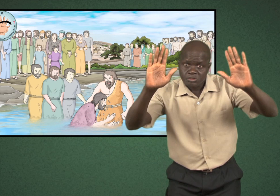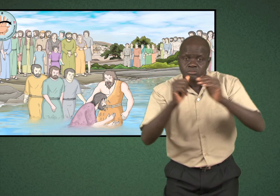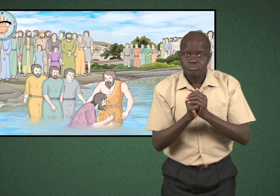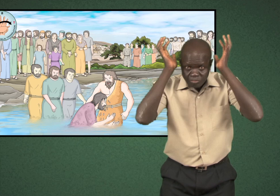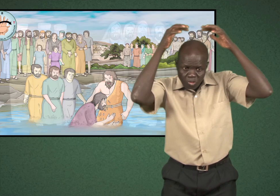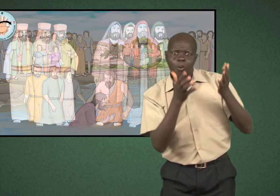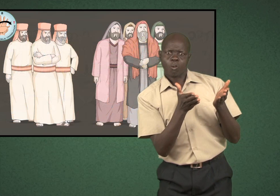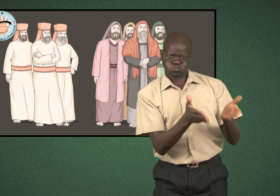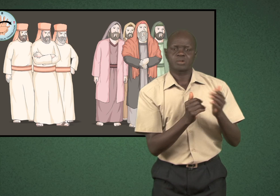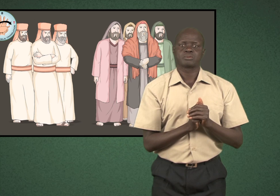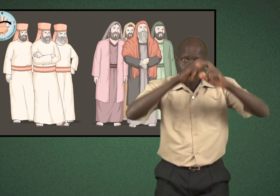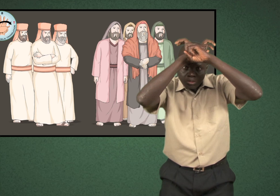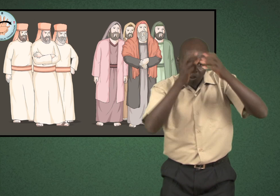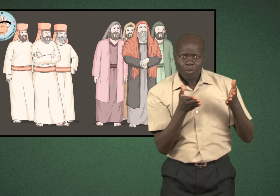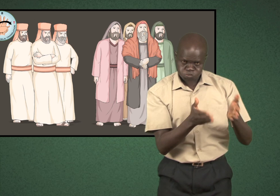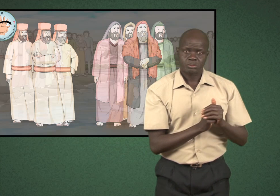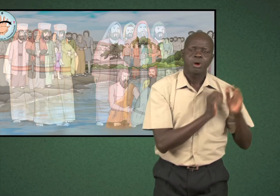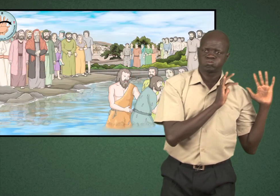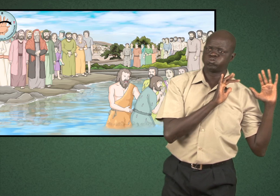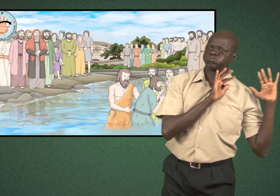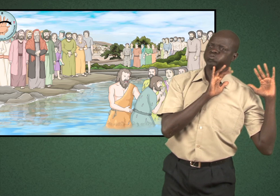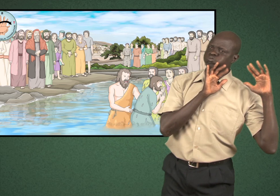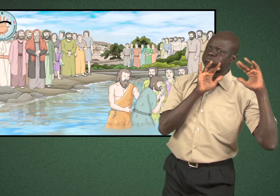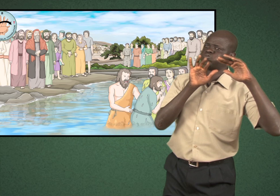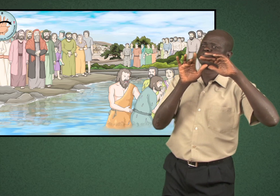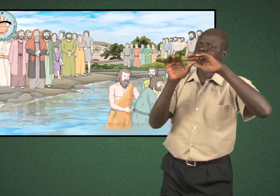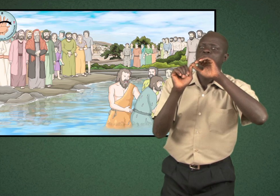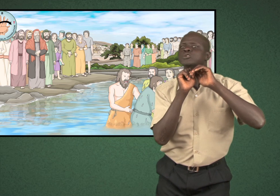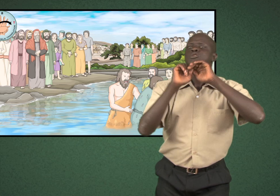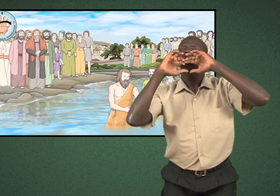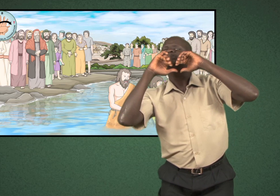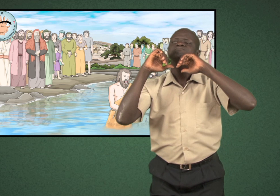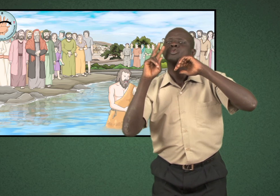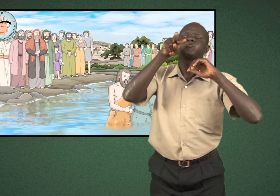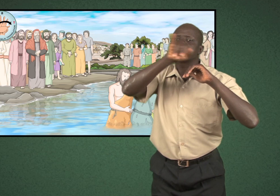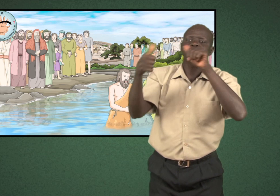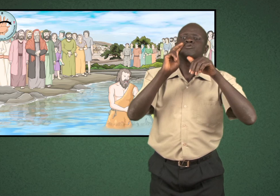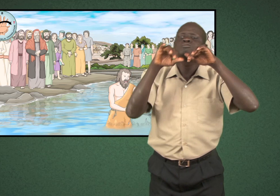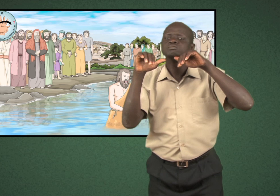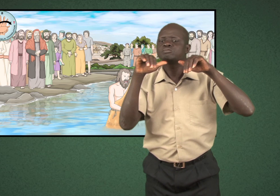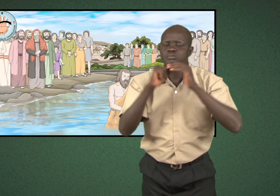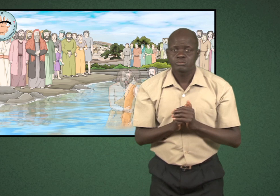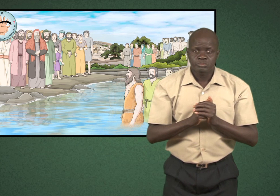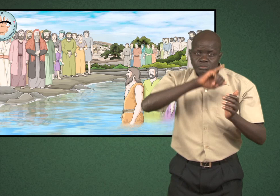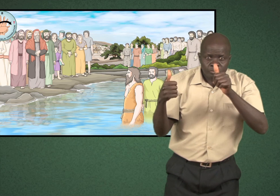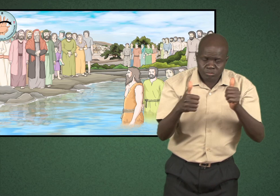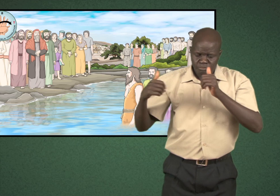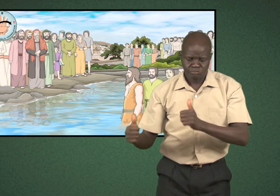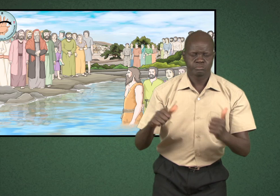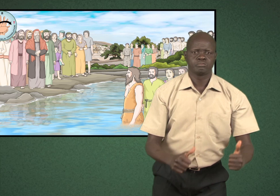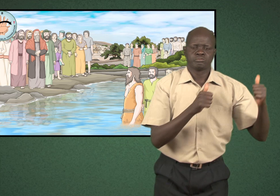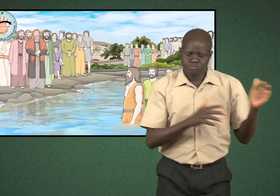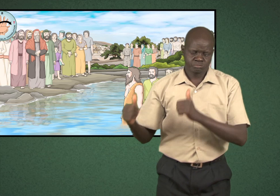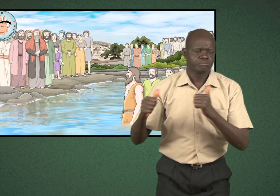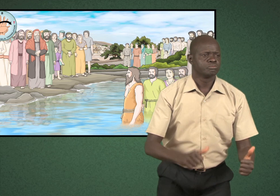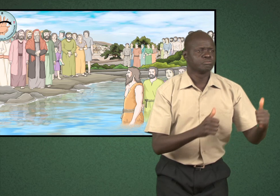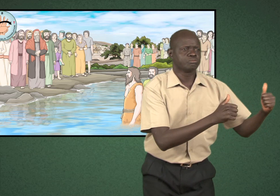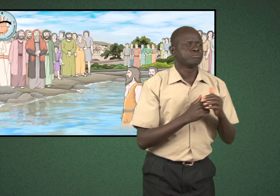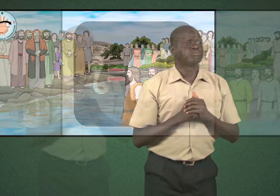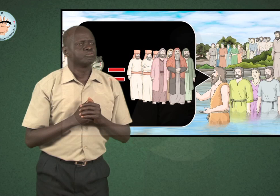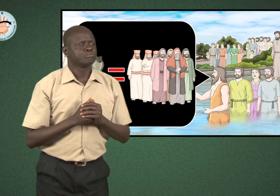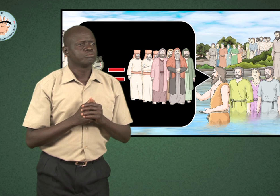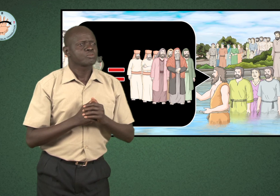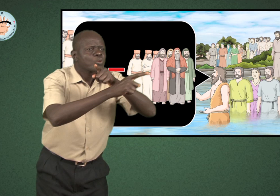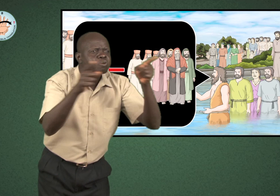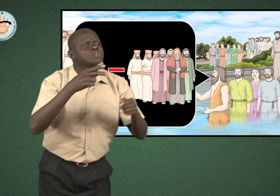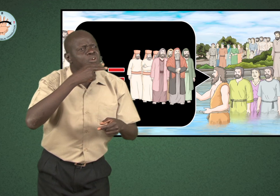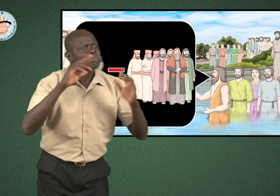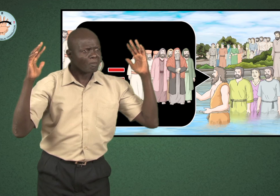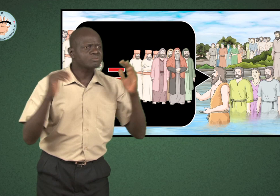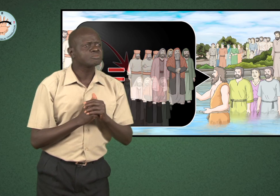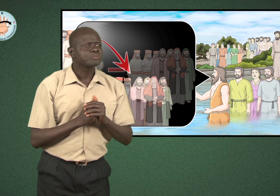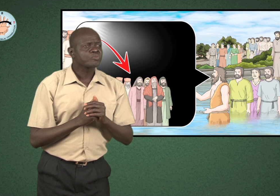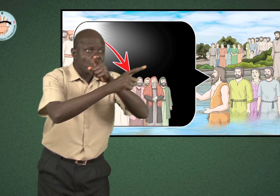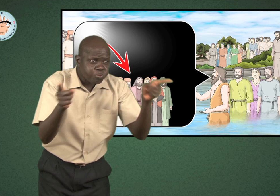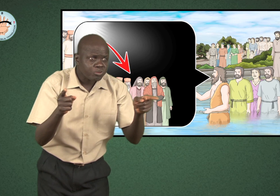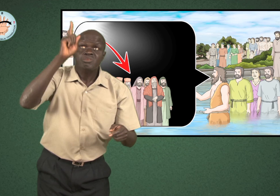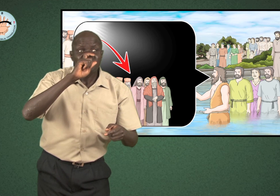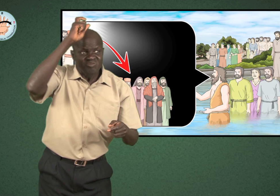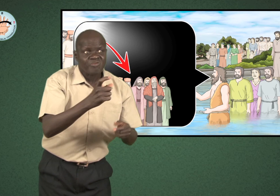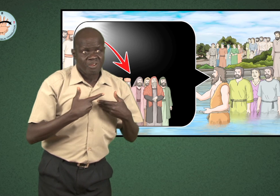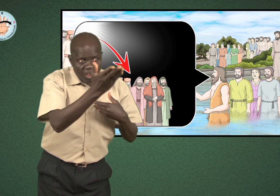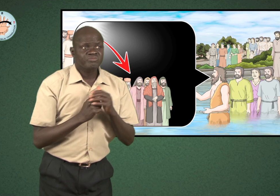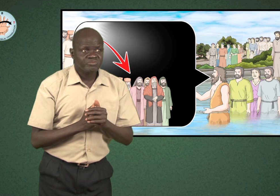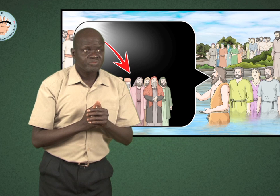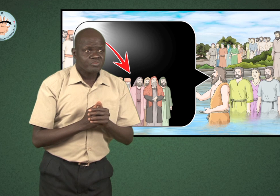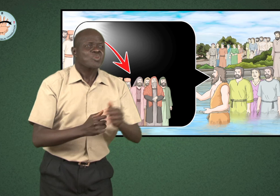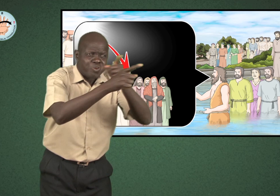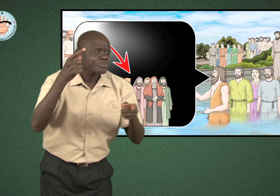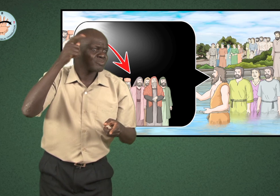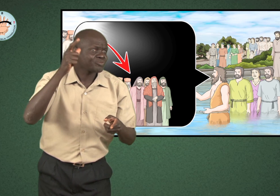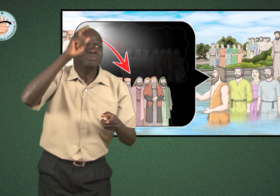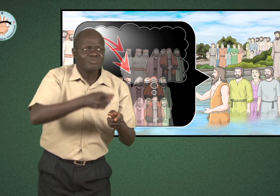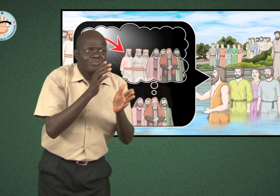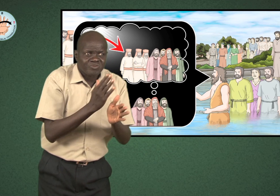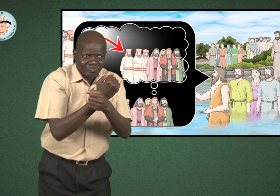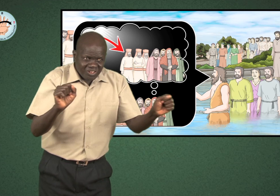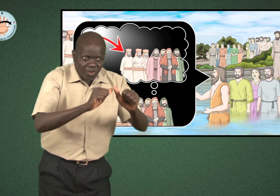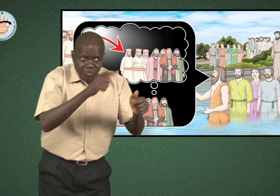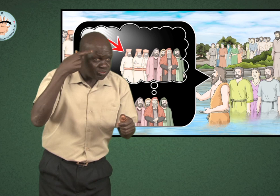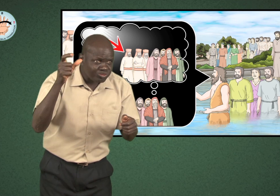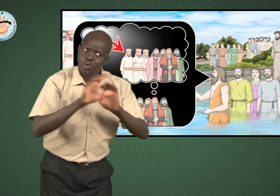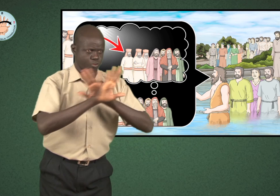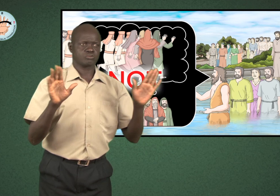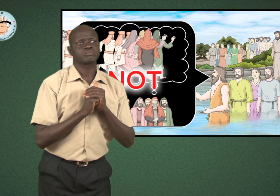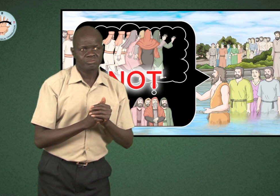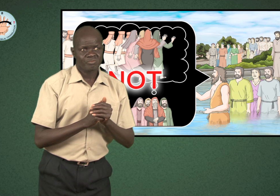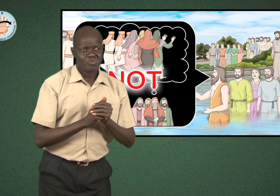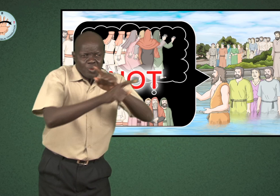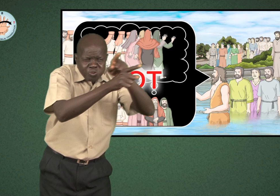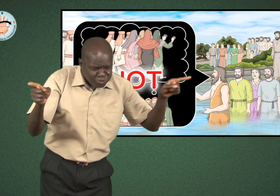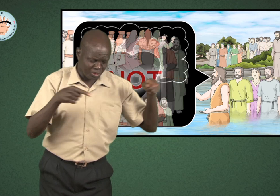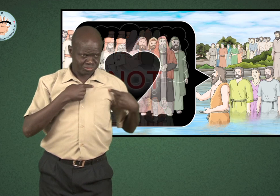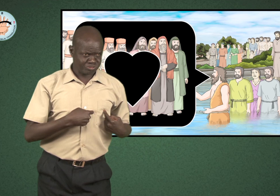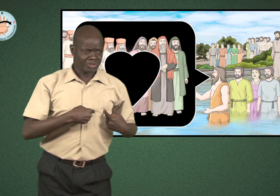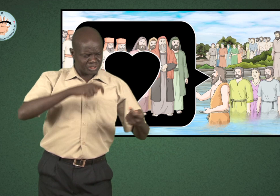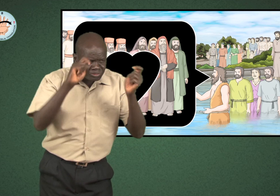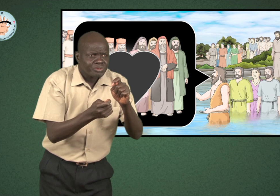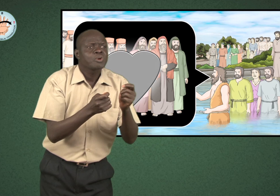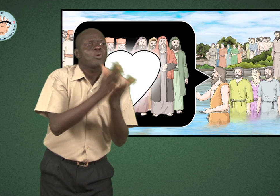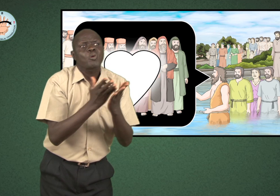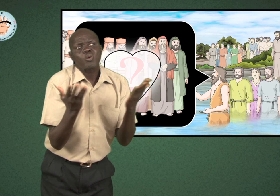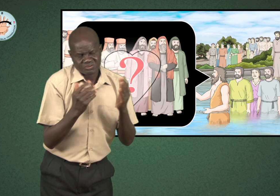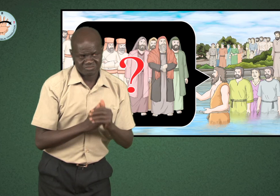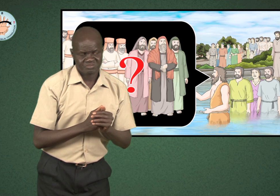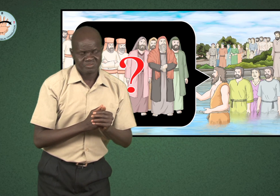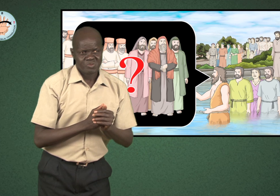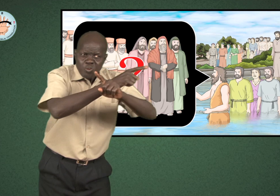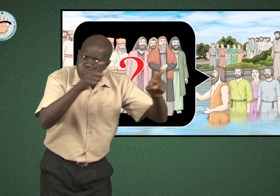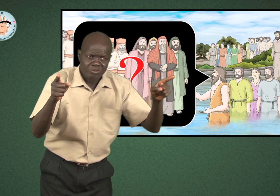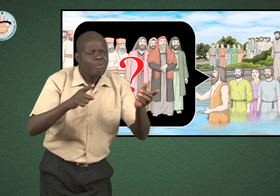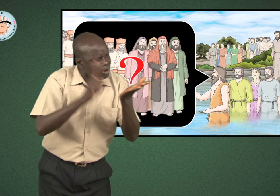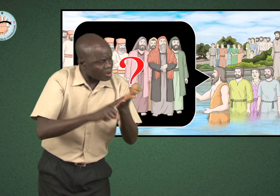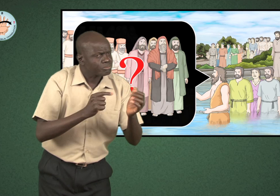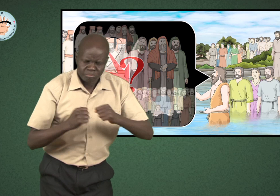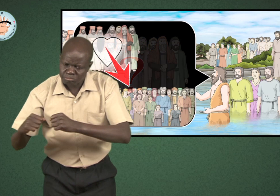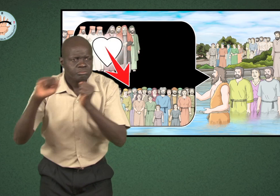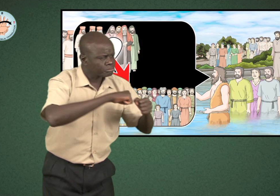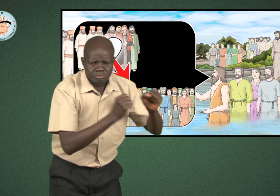But when John saw many of the Pharisees and Sadducees coming to his place of baptism, he said to them, “You brood of vipers, who warned you to flee from the coming wrath?